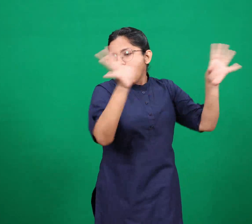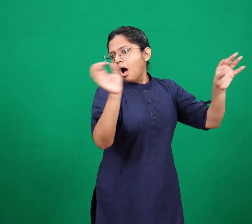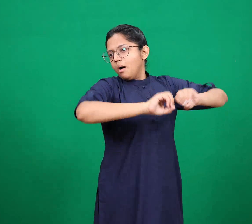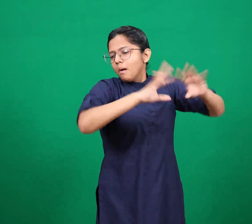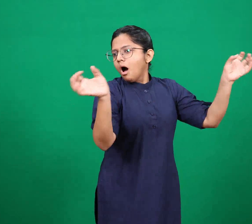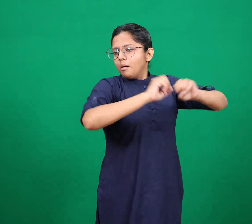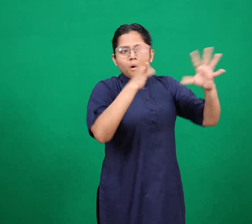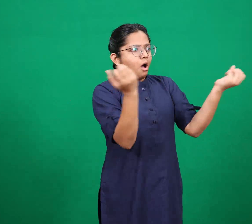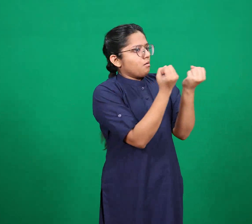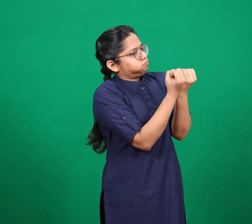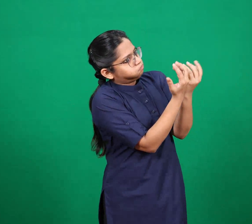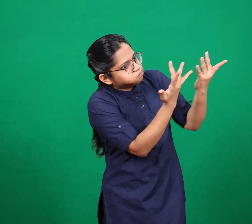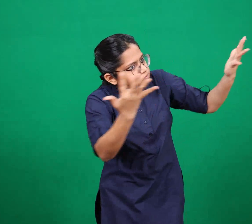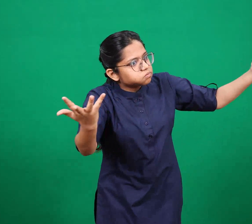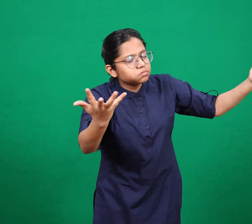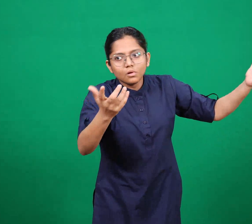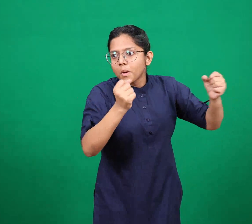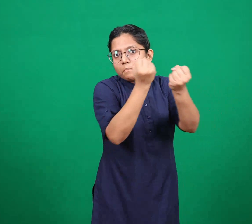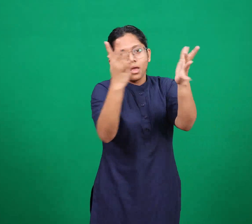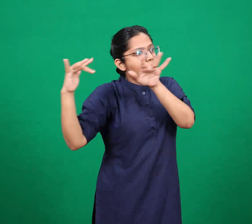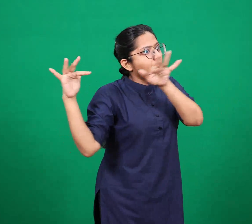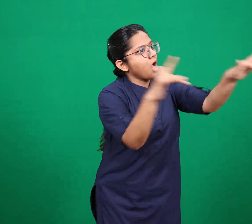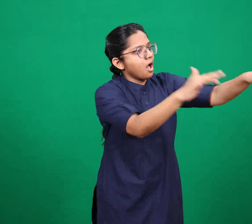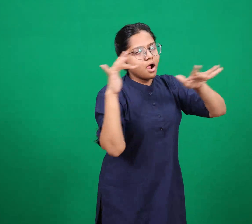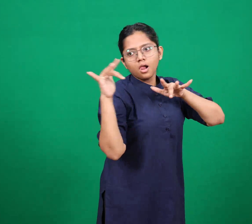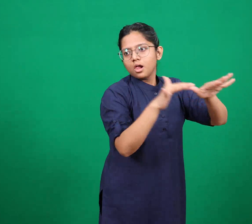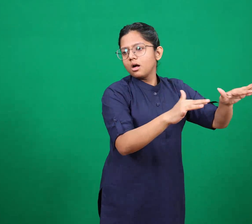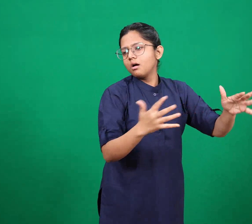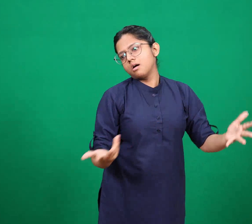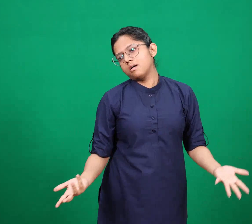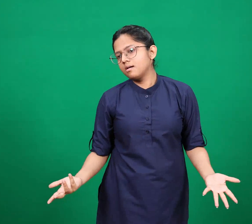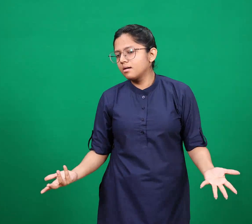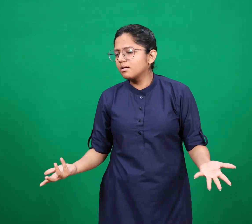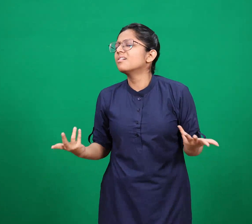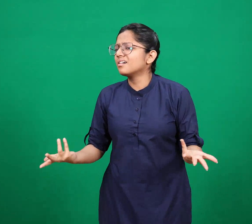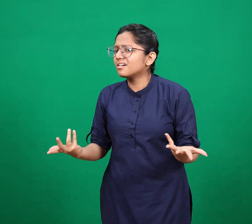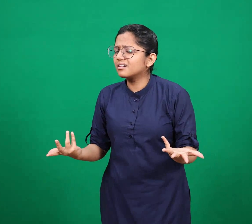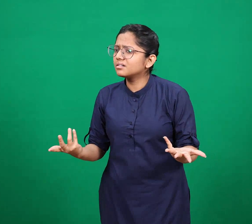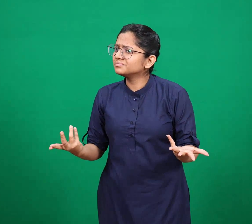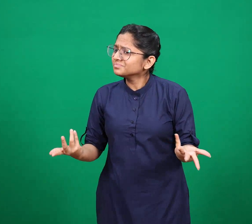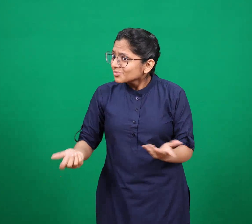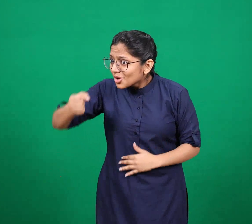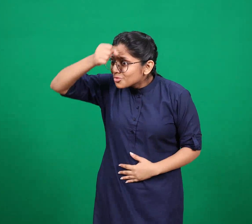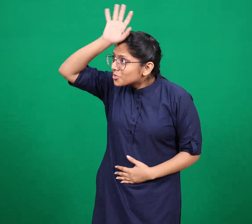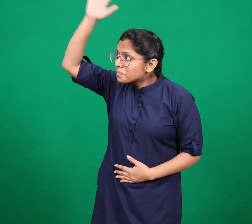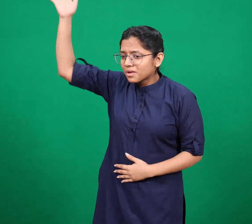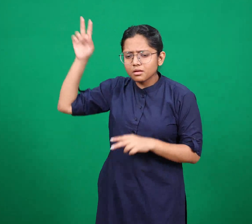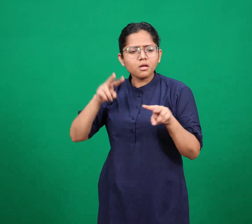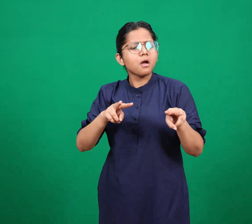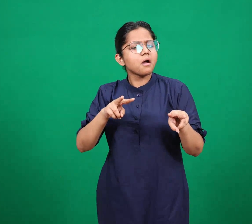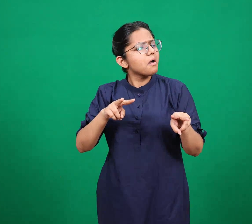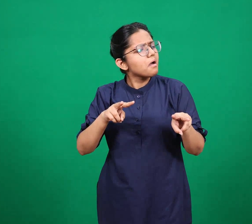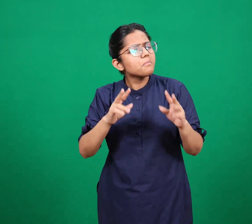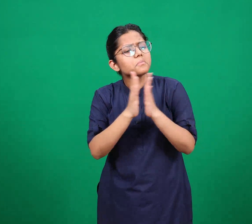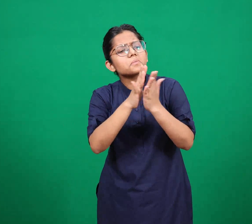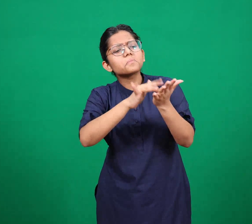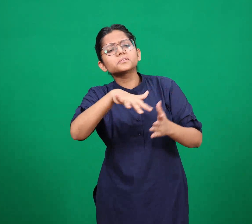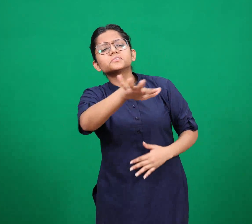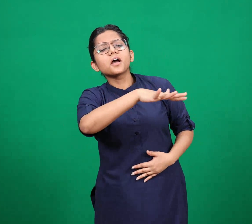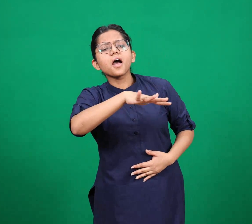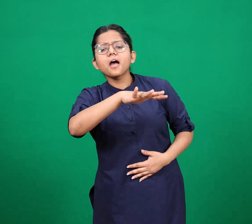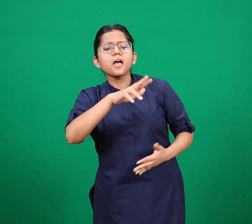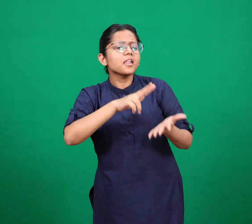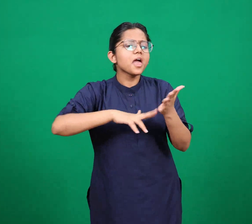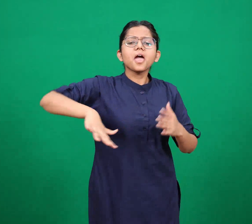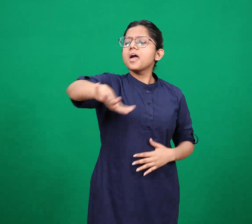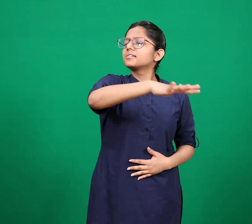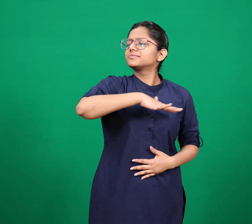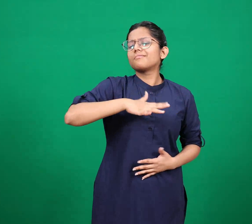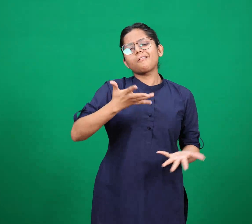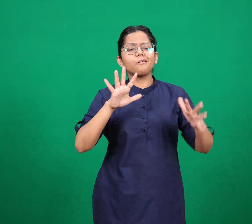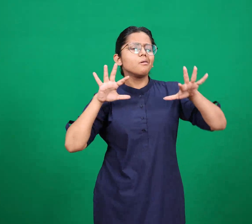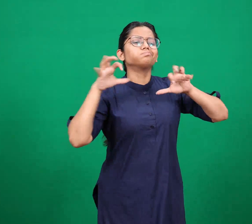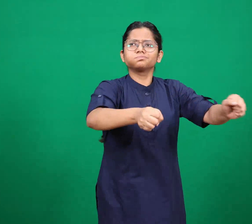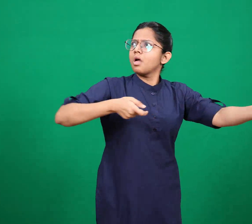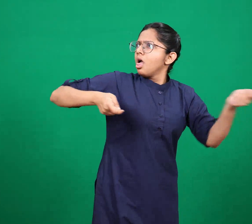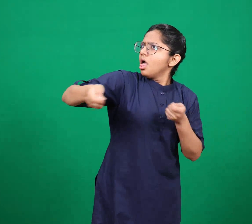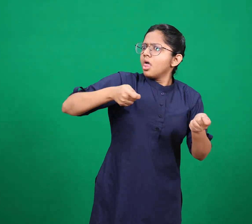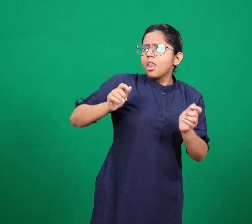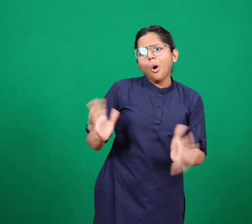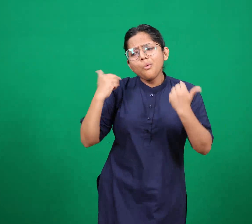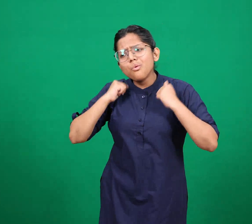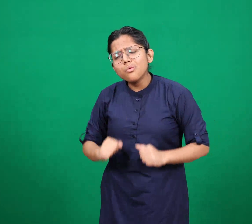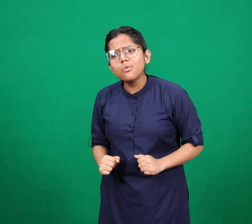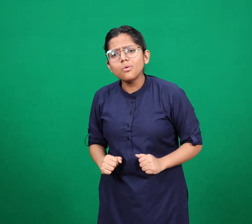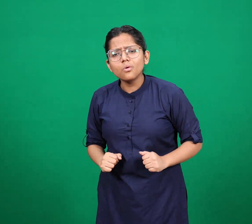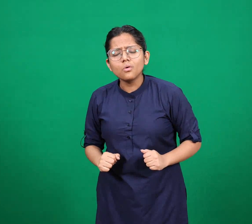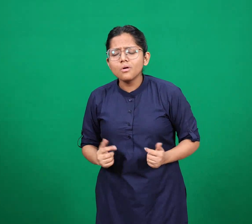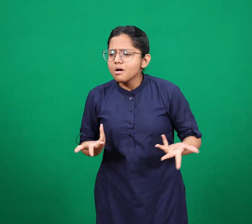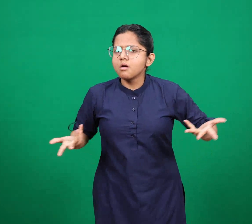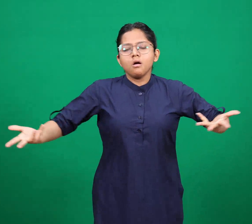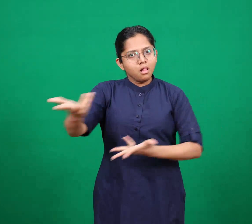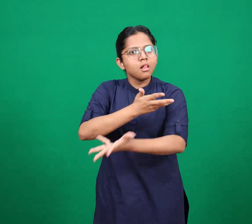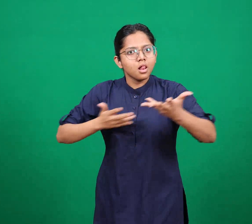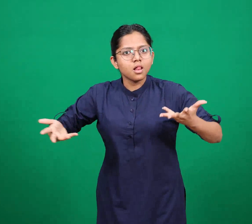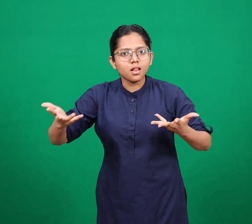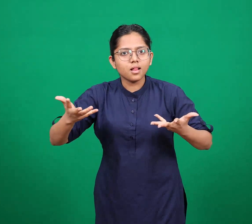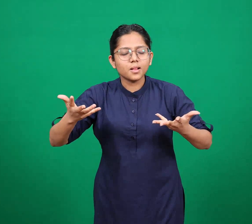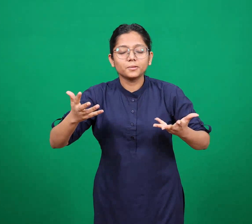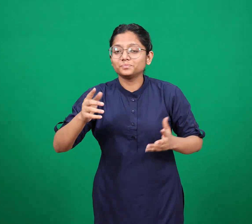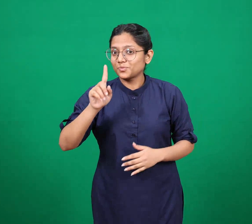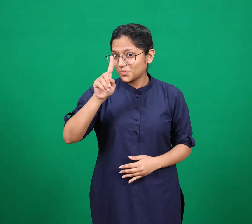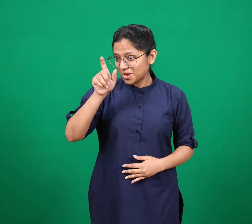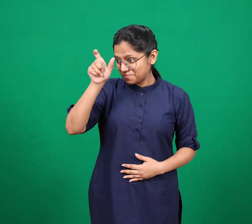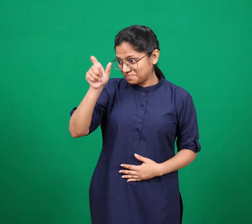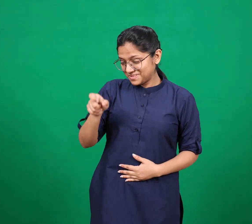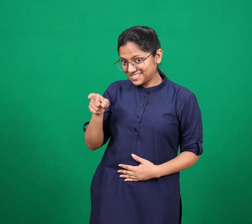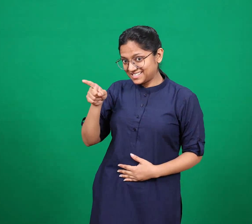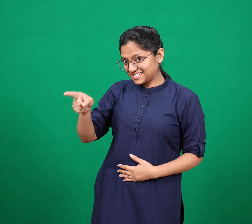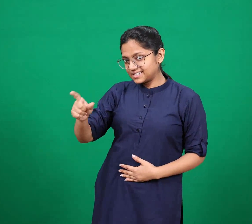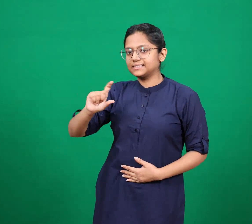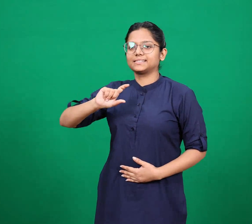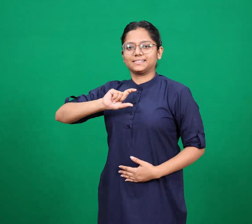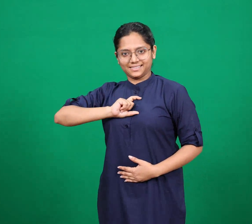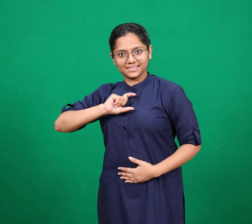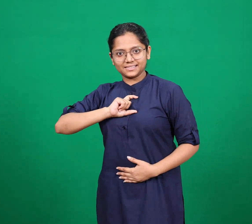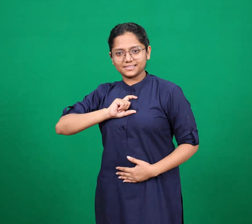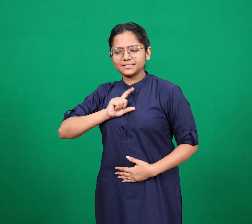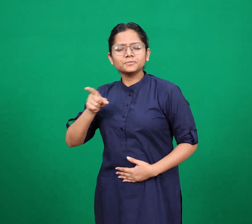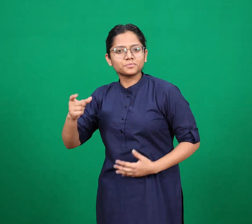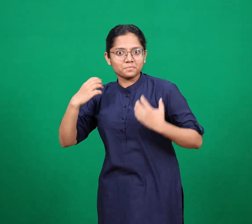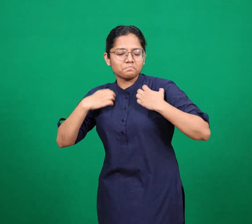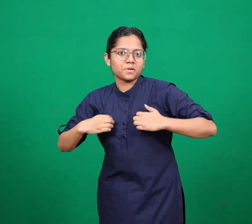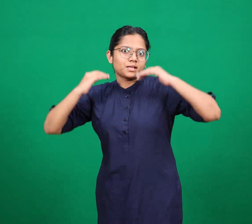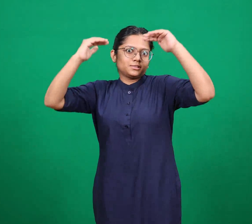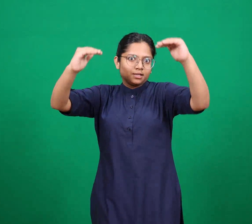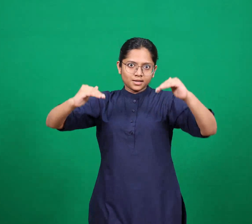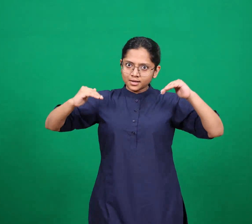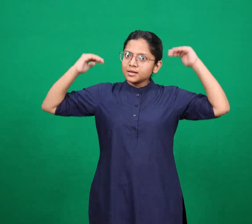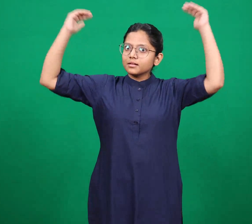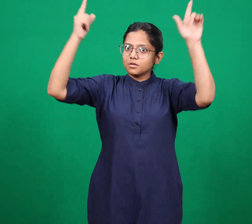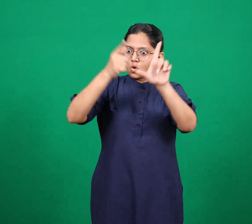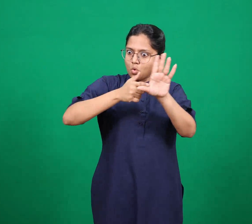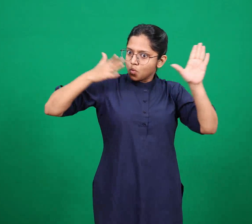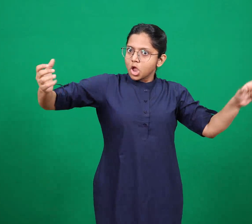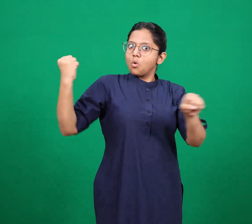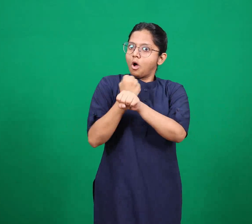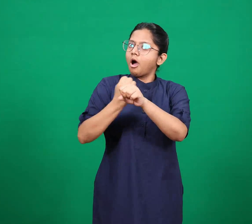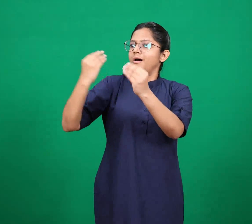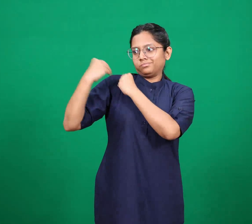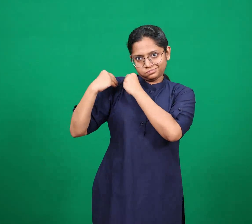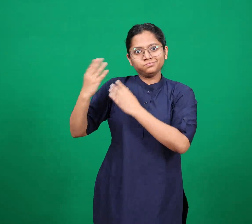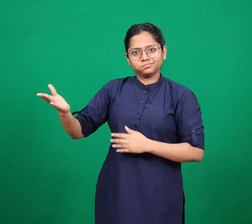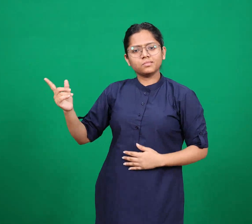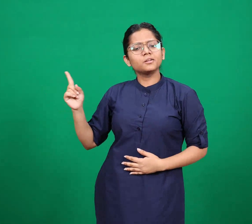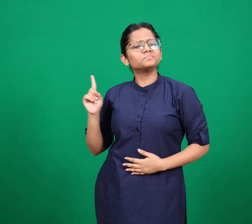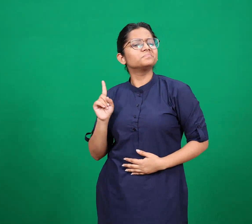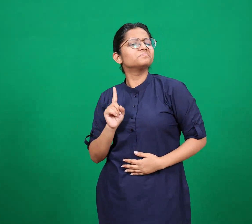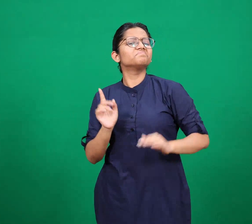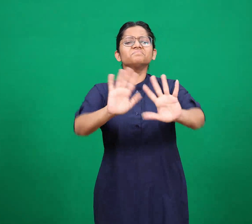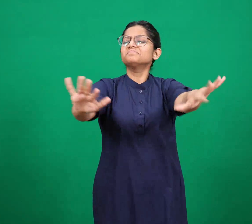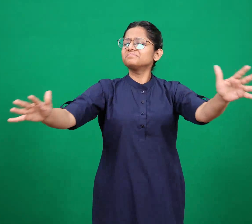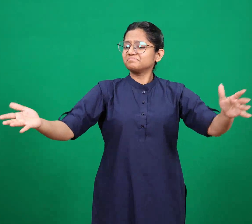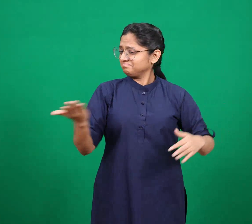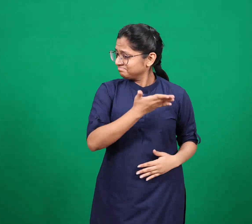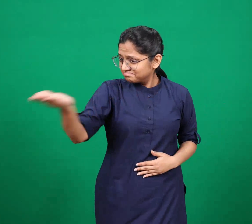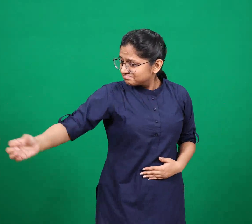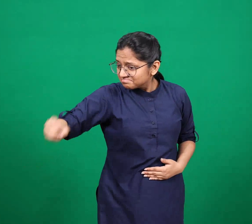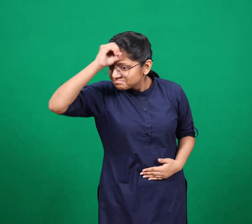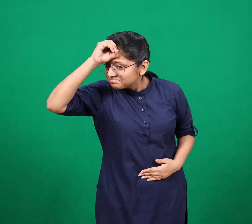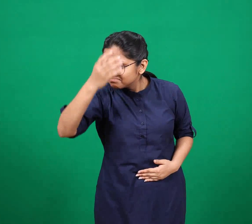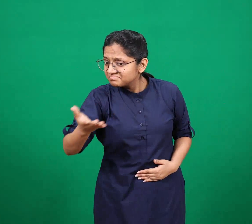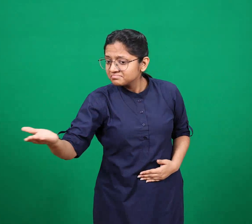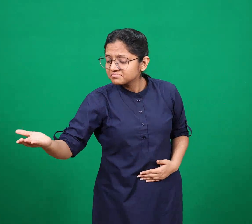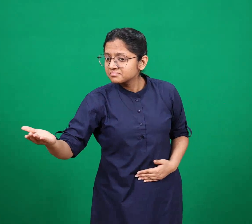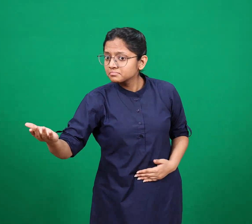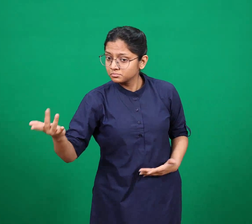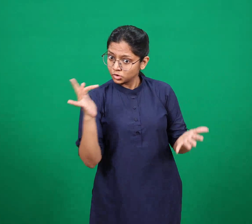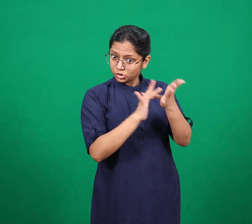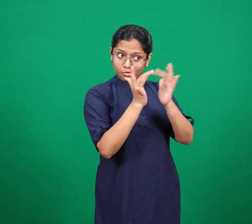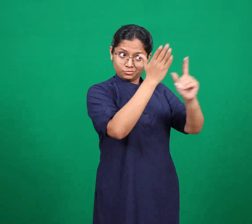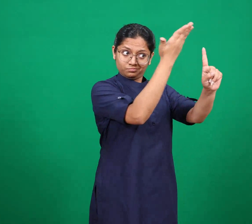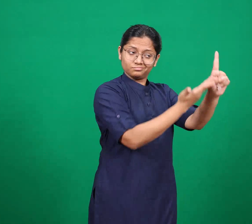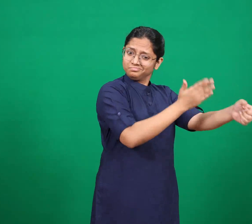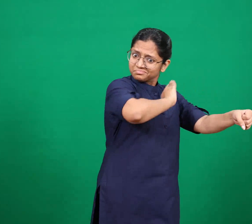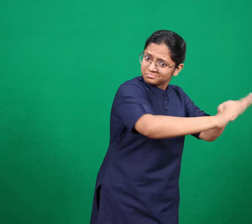If we let Him go on like this, everyone will believe in Him, and then the Romans will come and take away both our place and our nation."